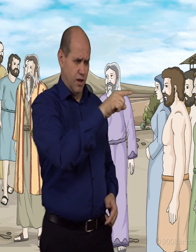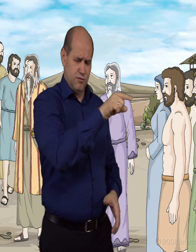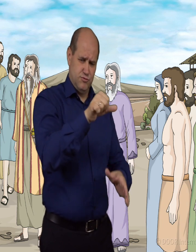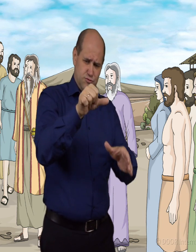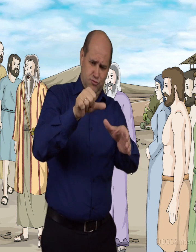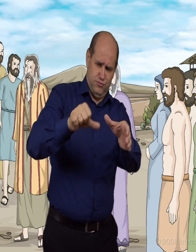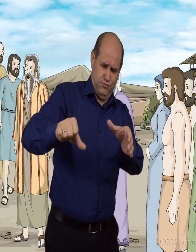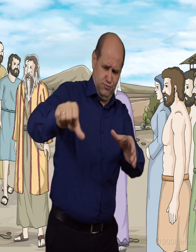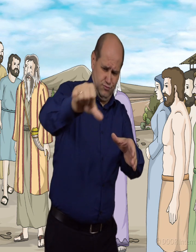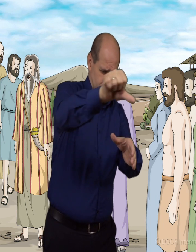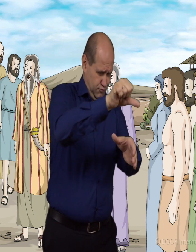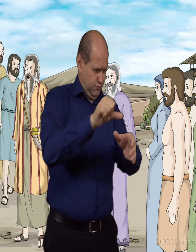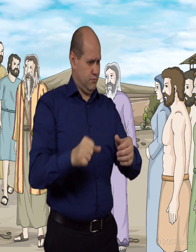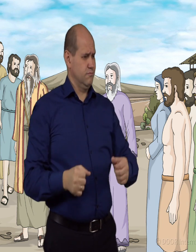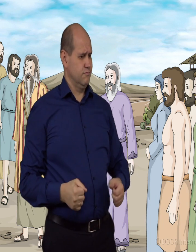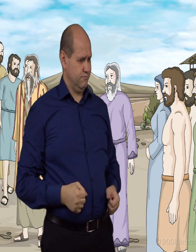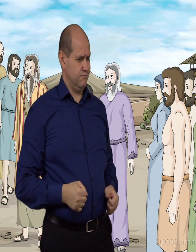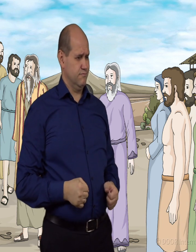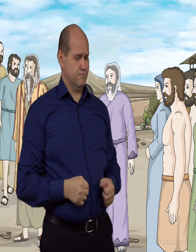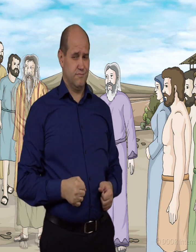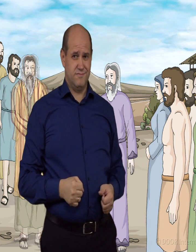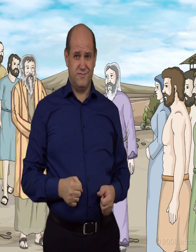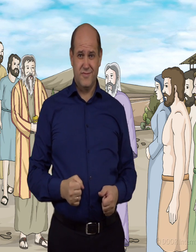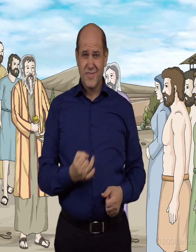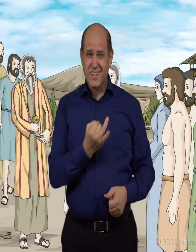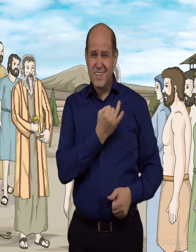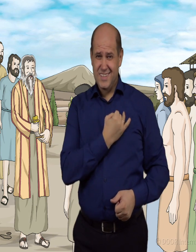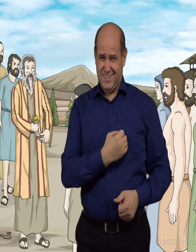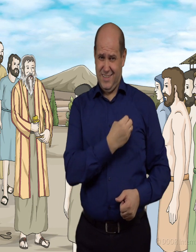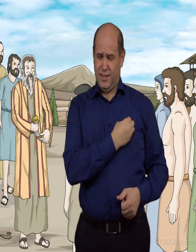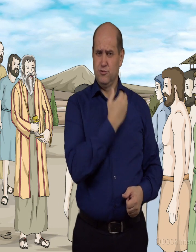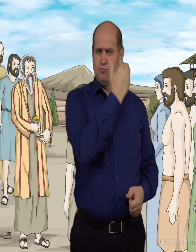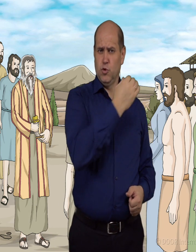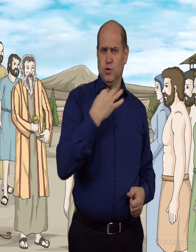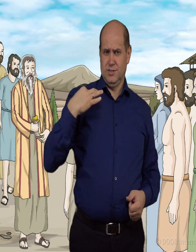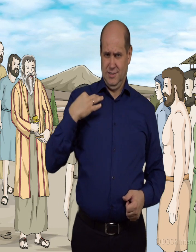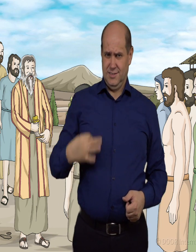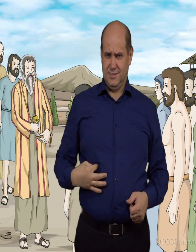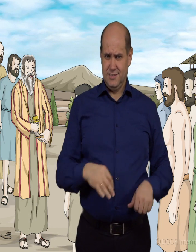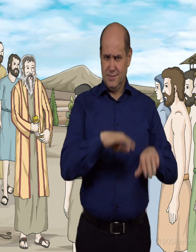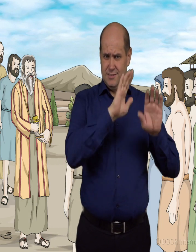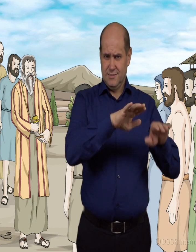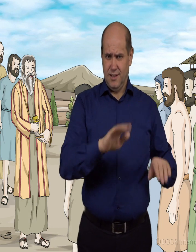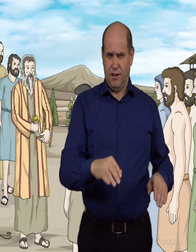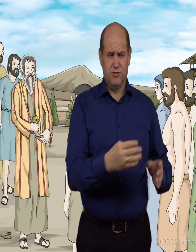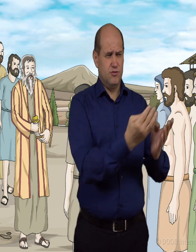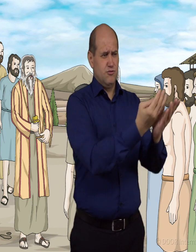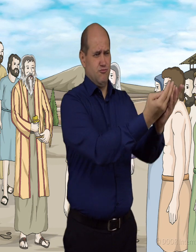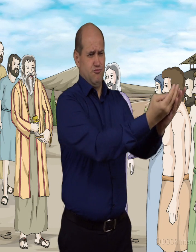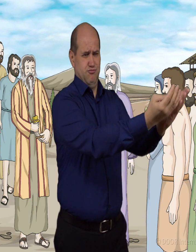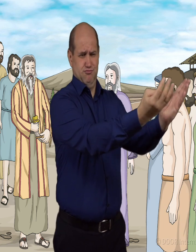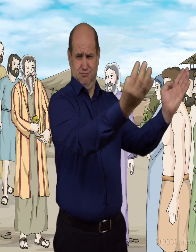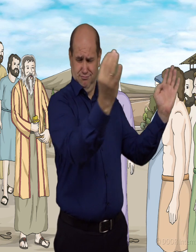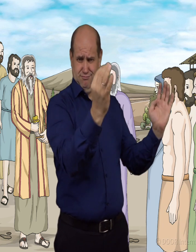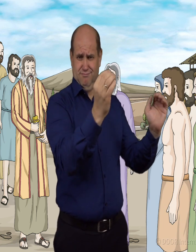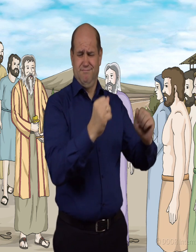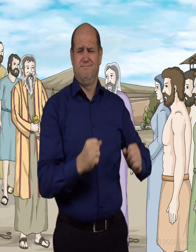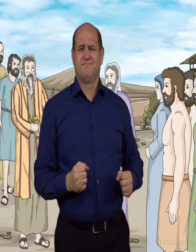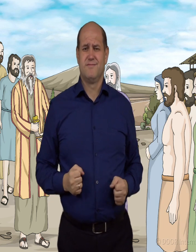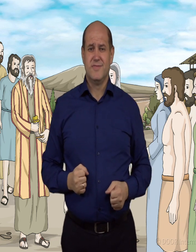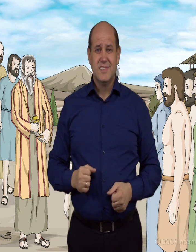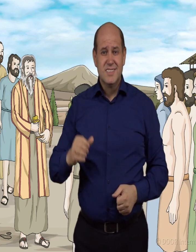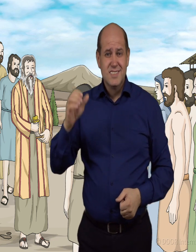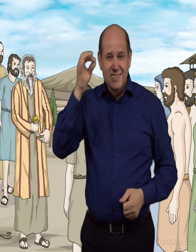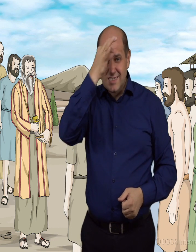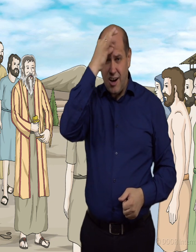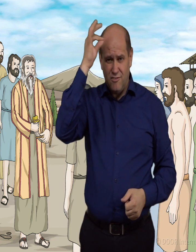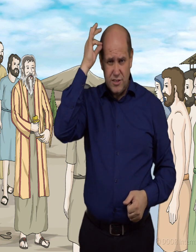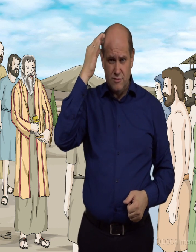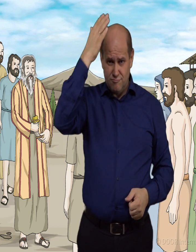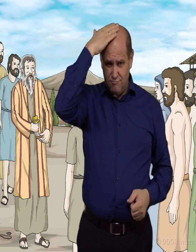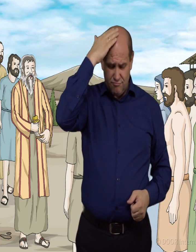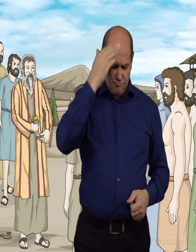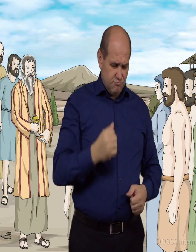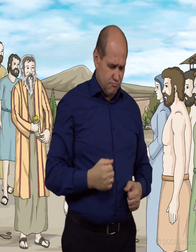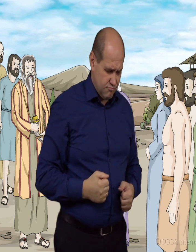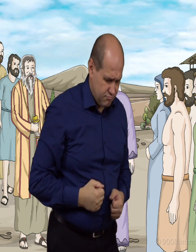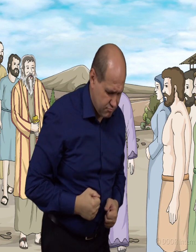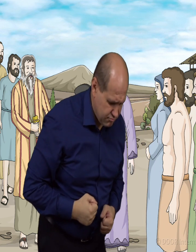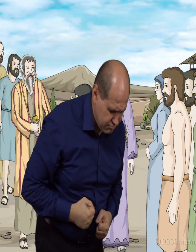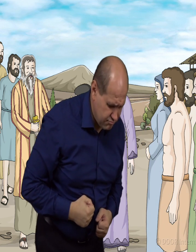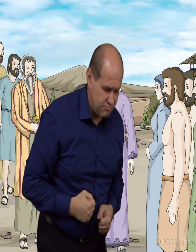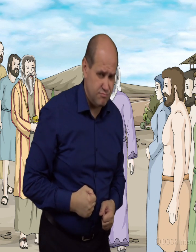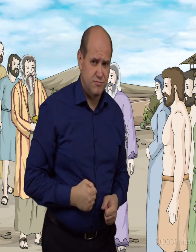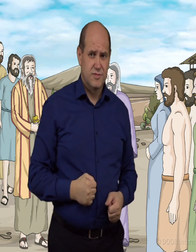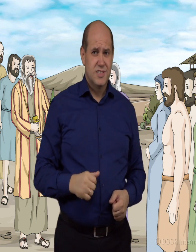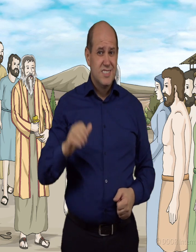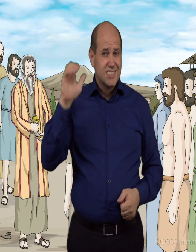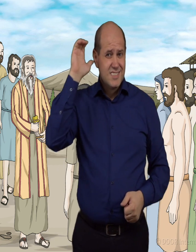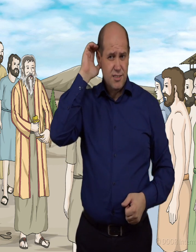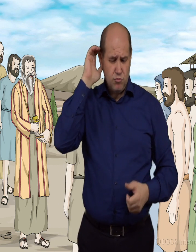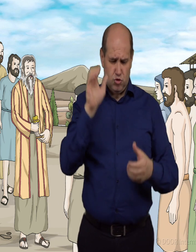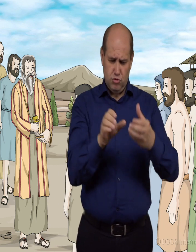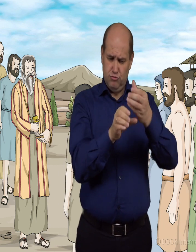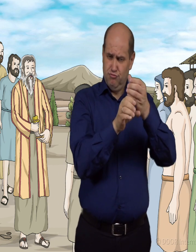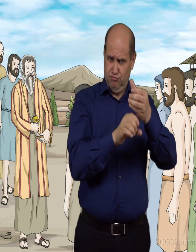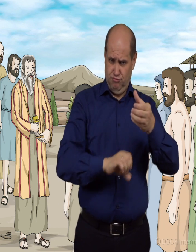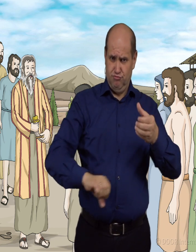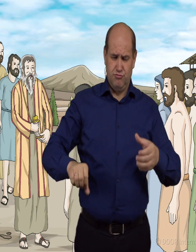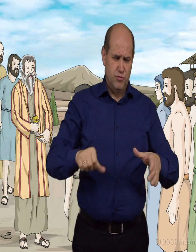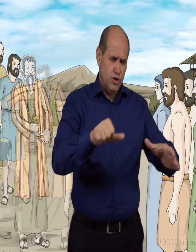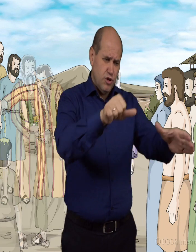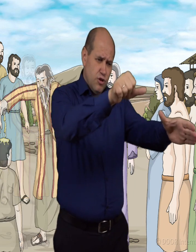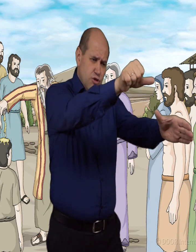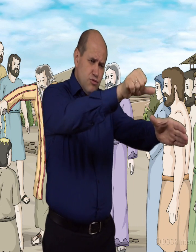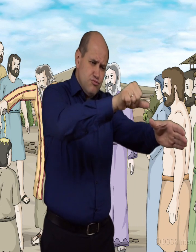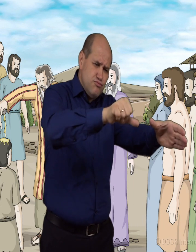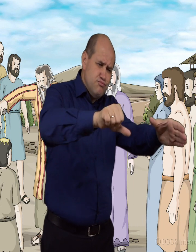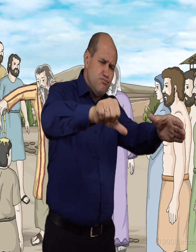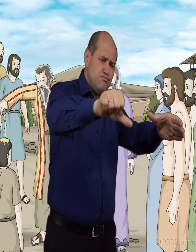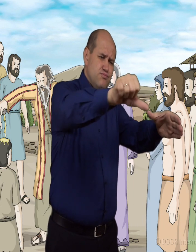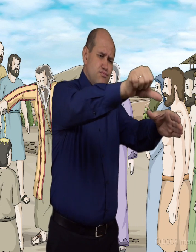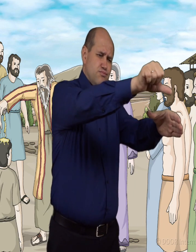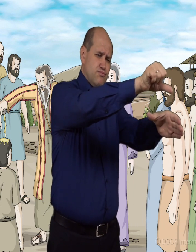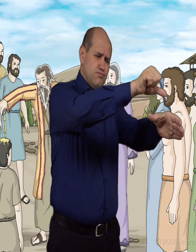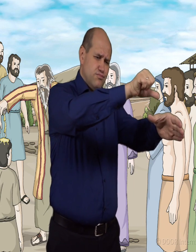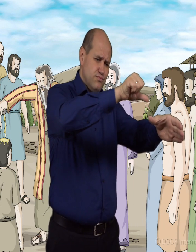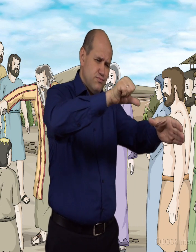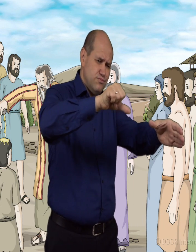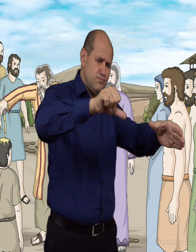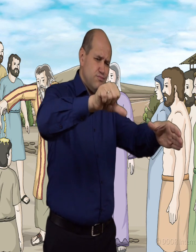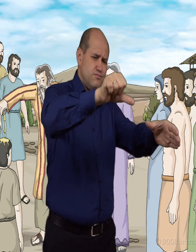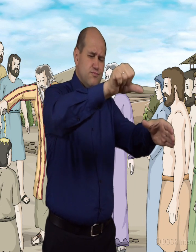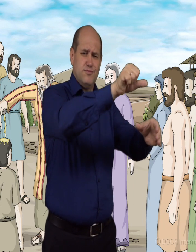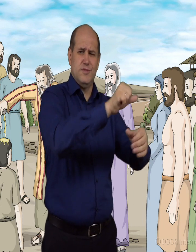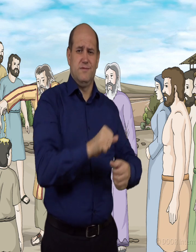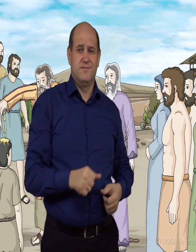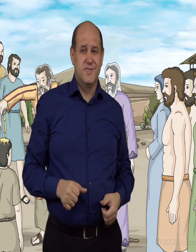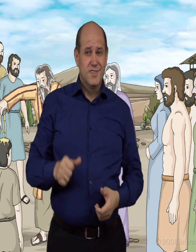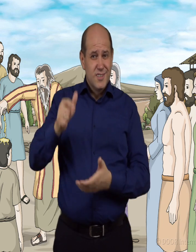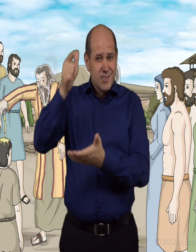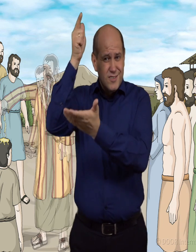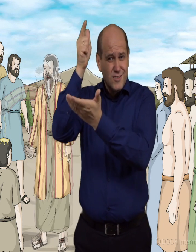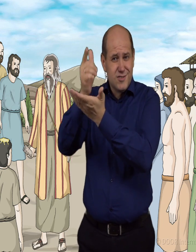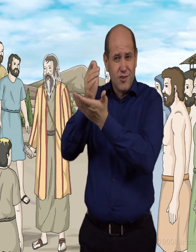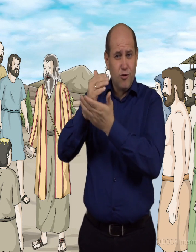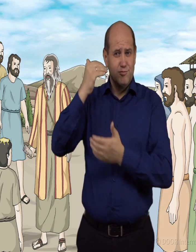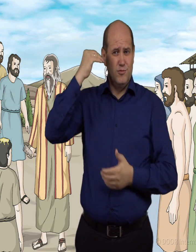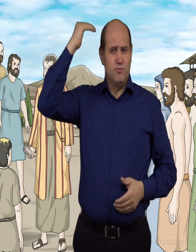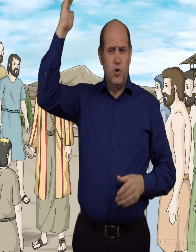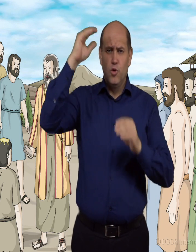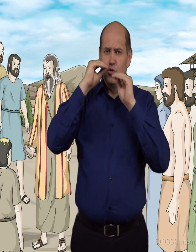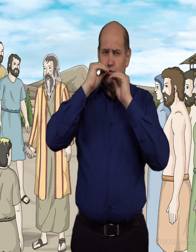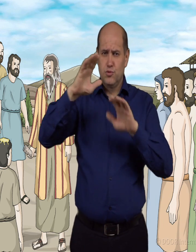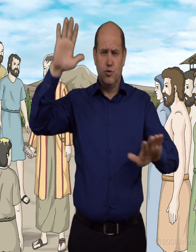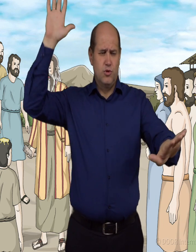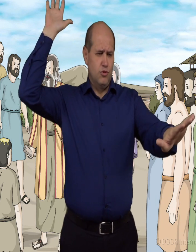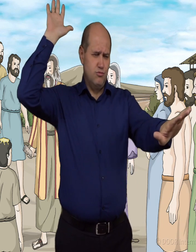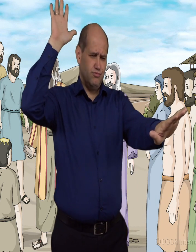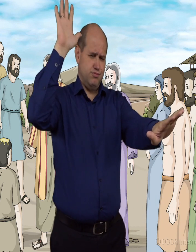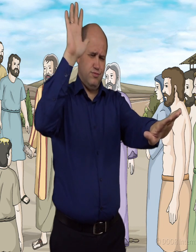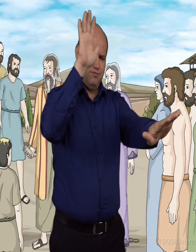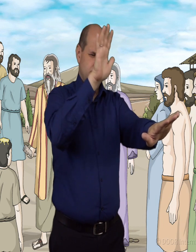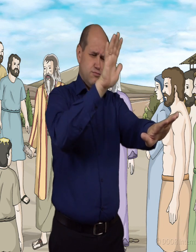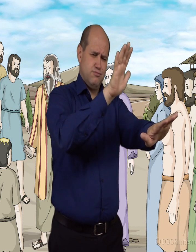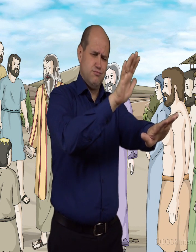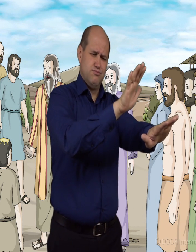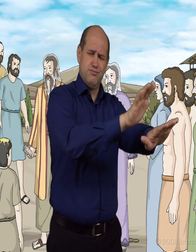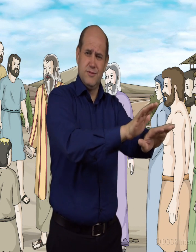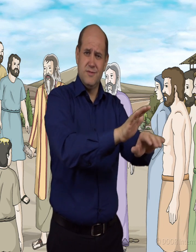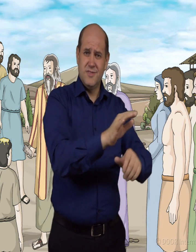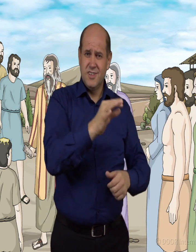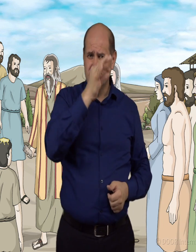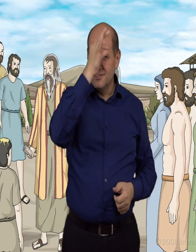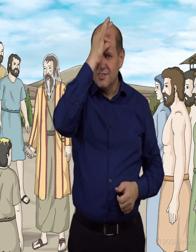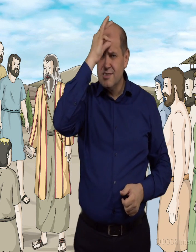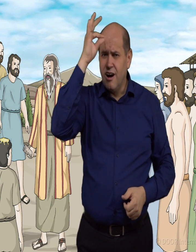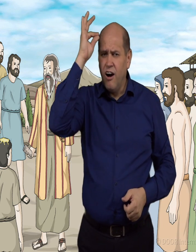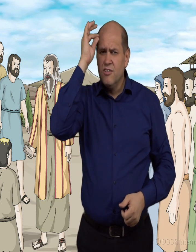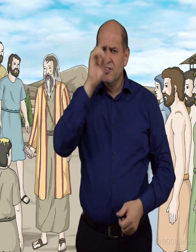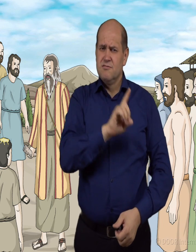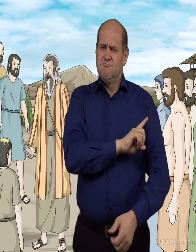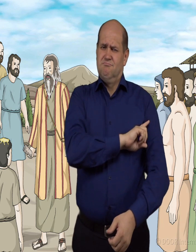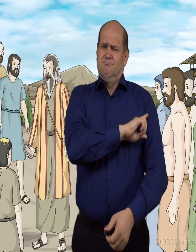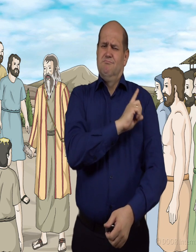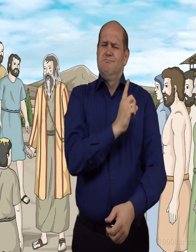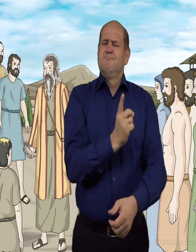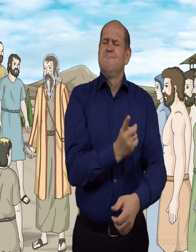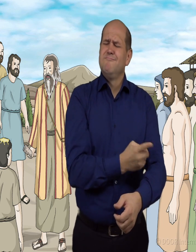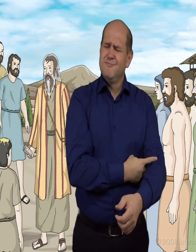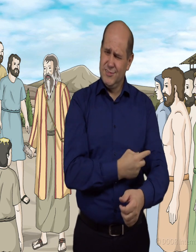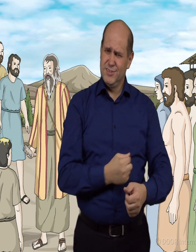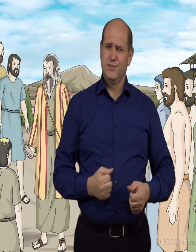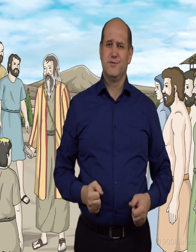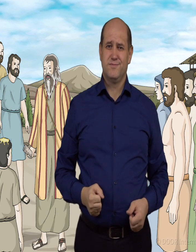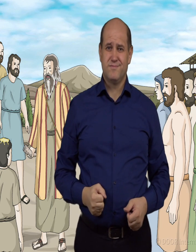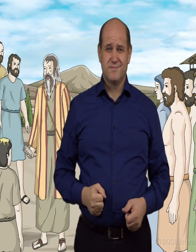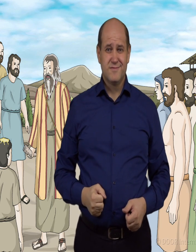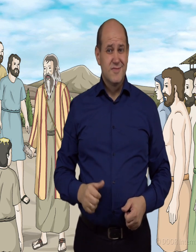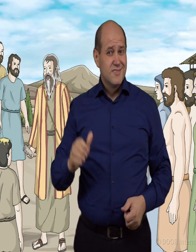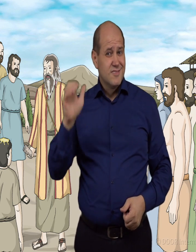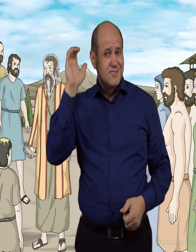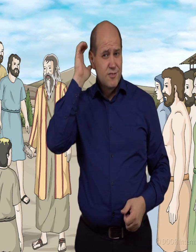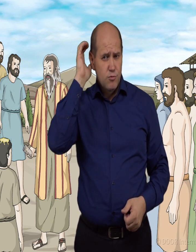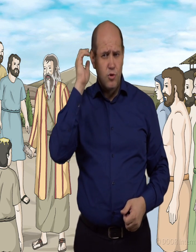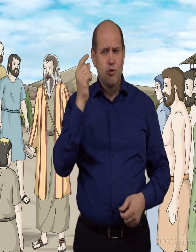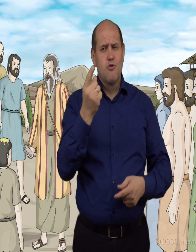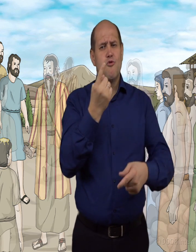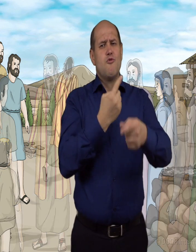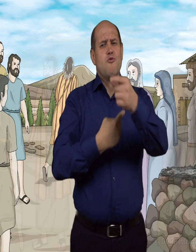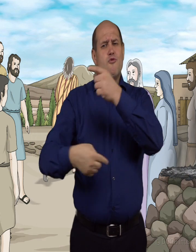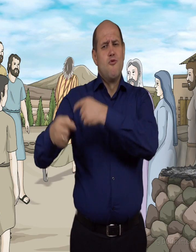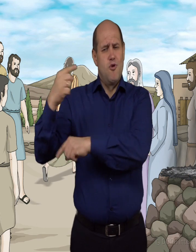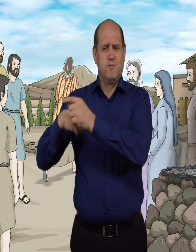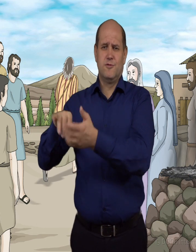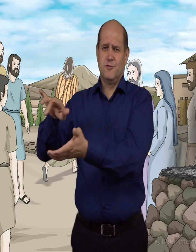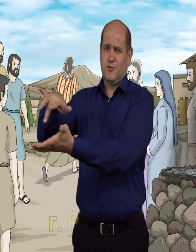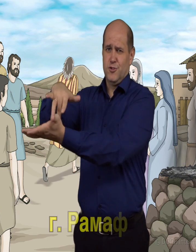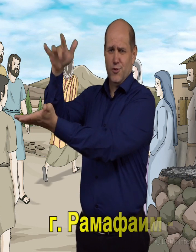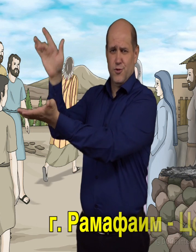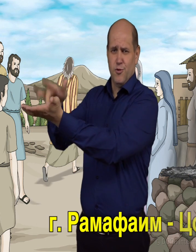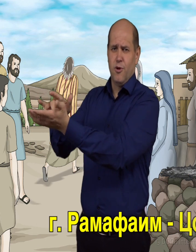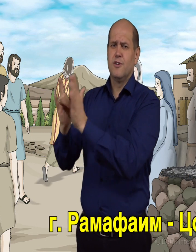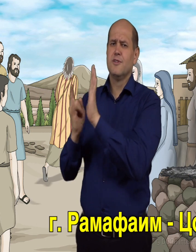So Samuel took the horn of oil and anointed him in the presence of his brothers, and the Spirit of the LORD rushed upon David from that day forward.